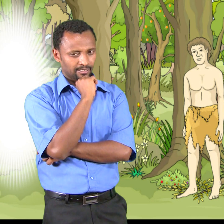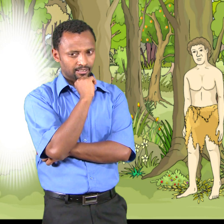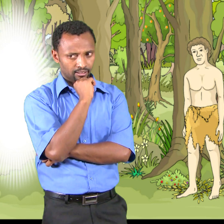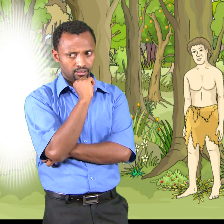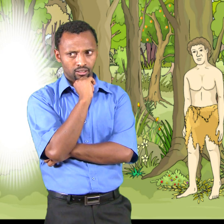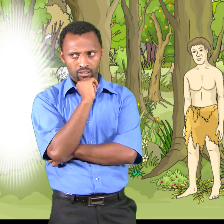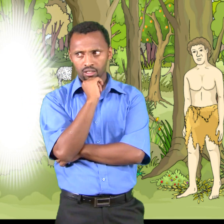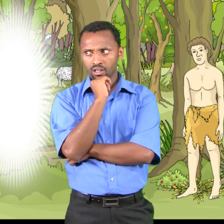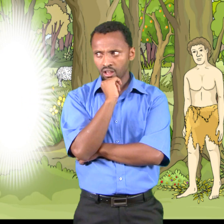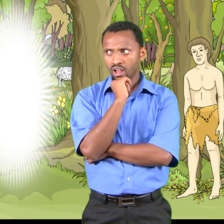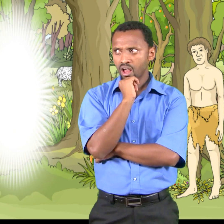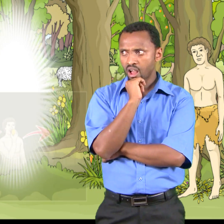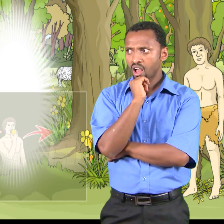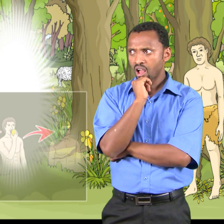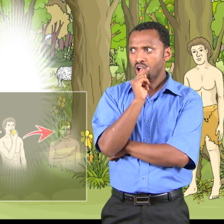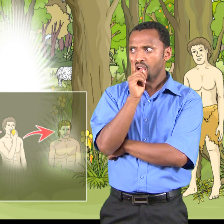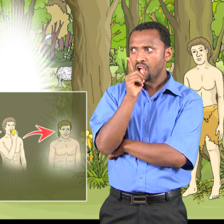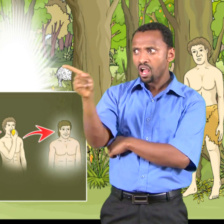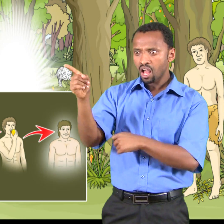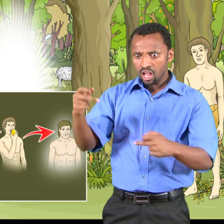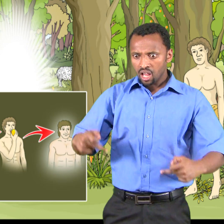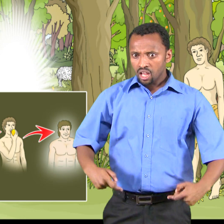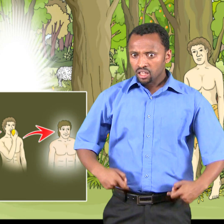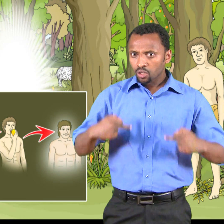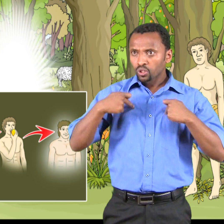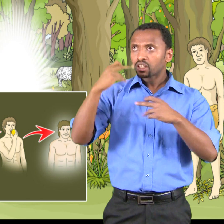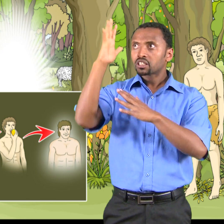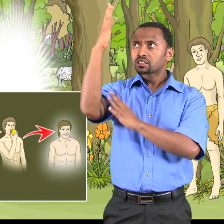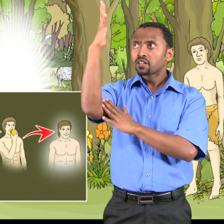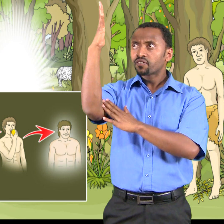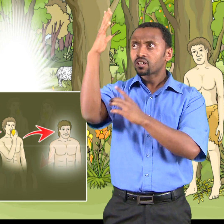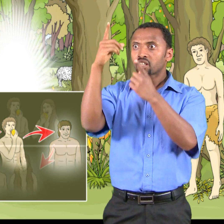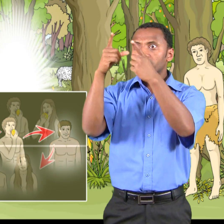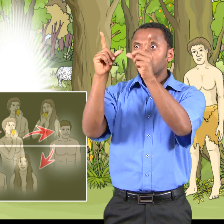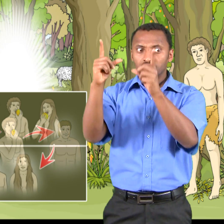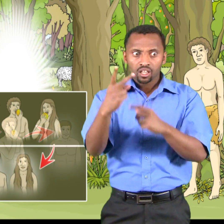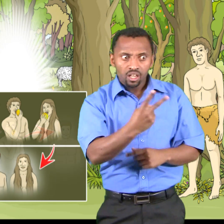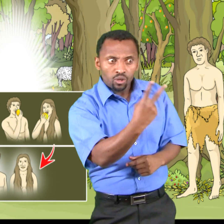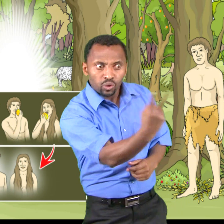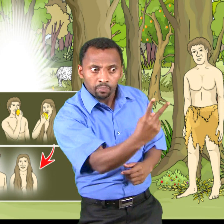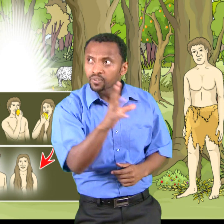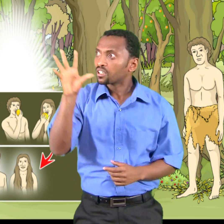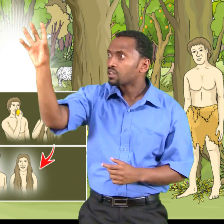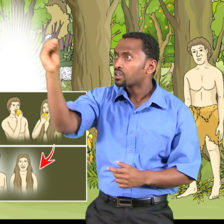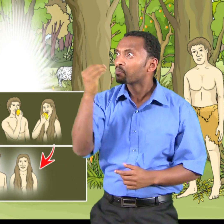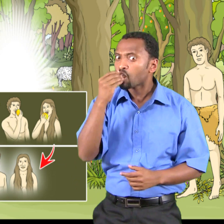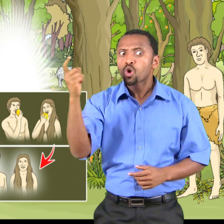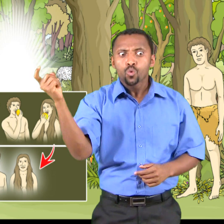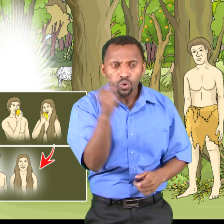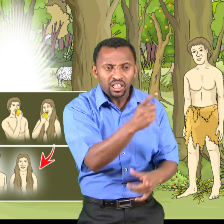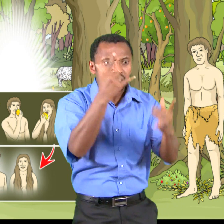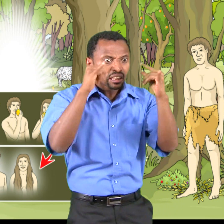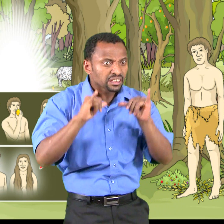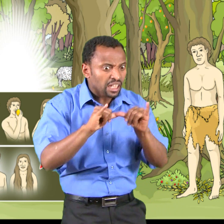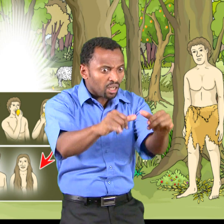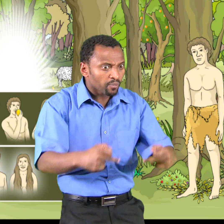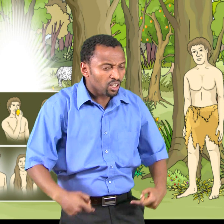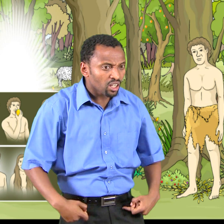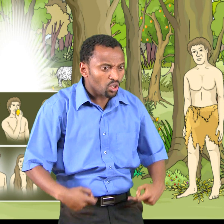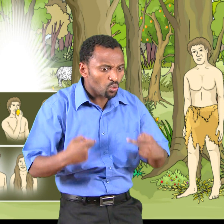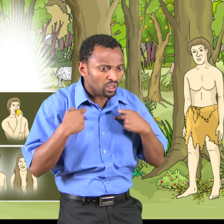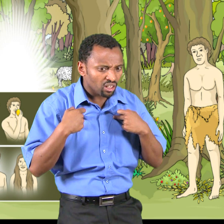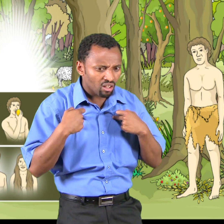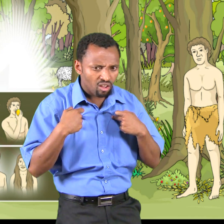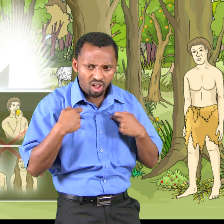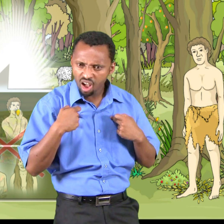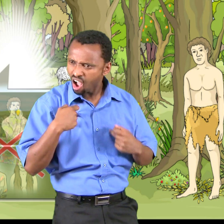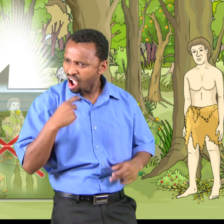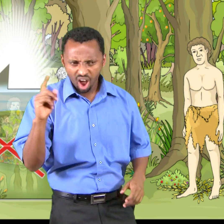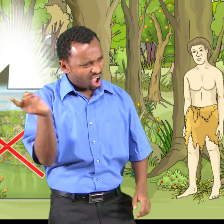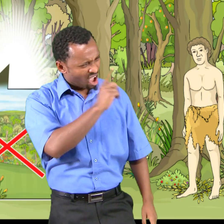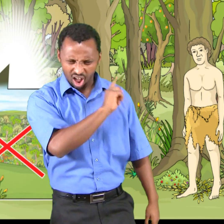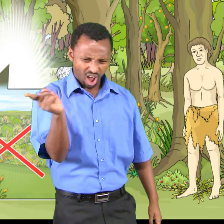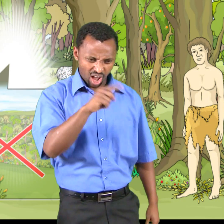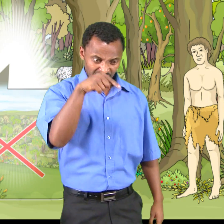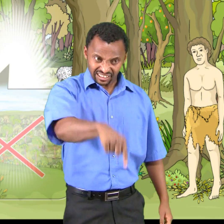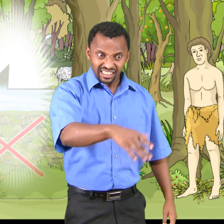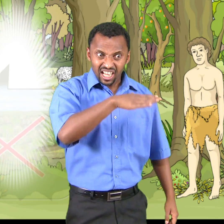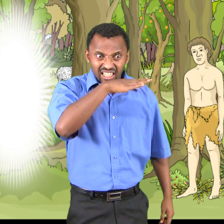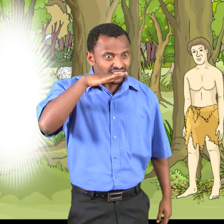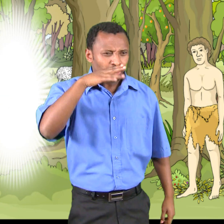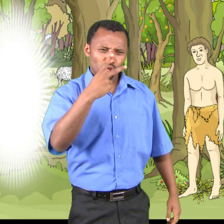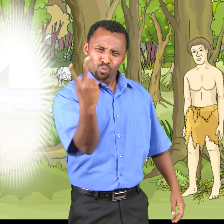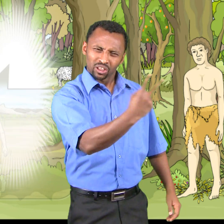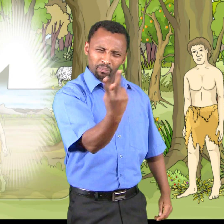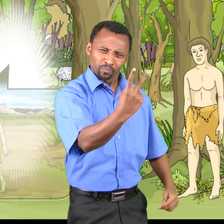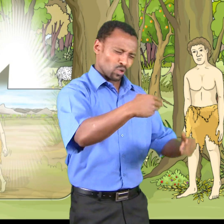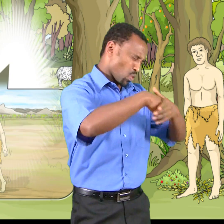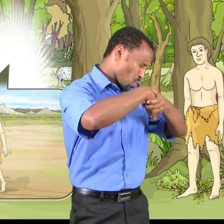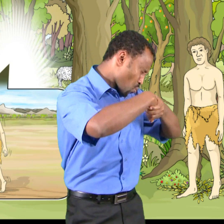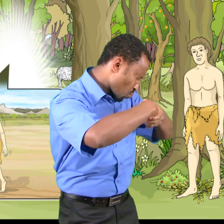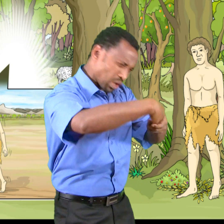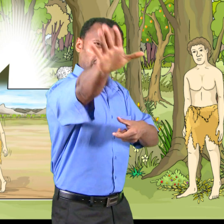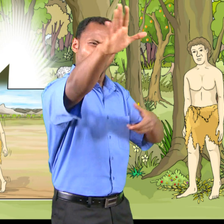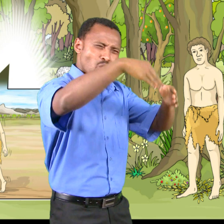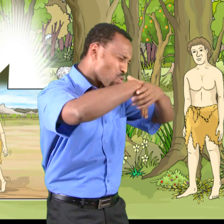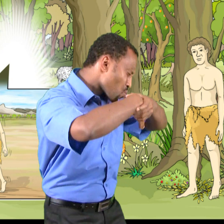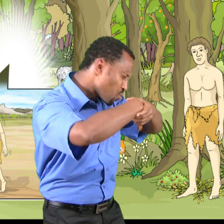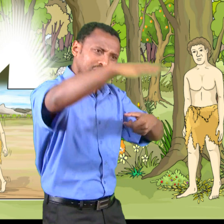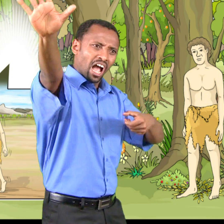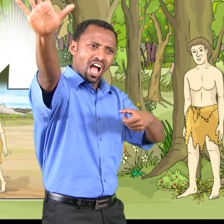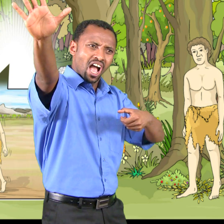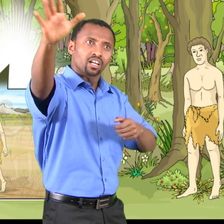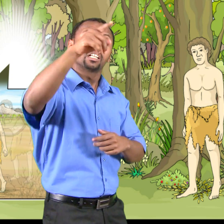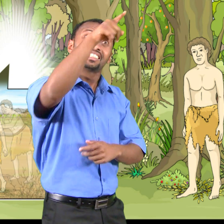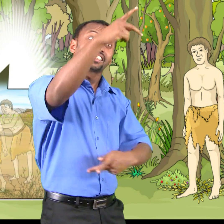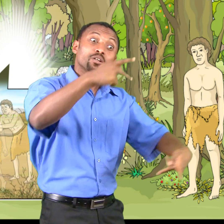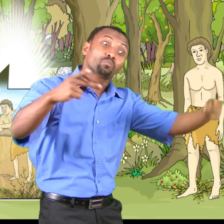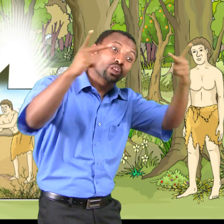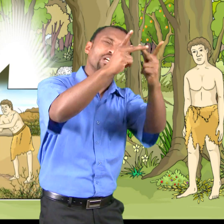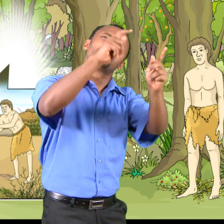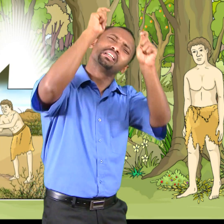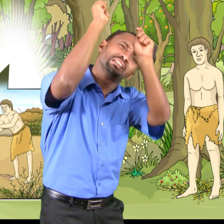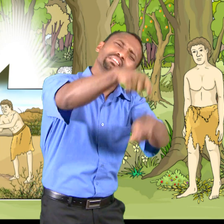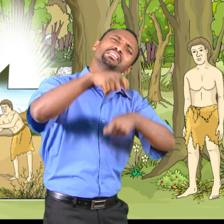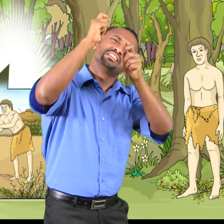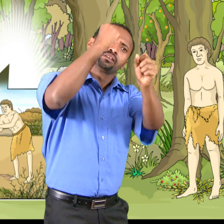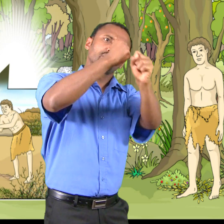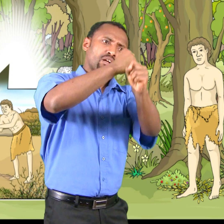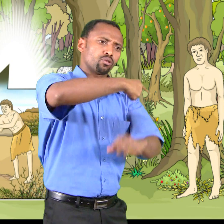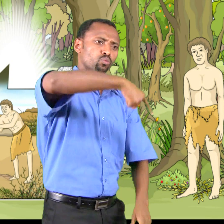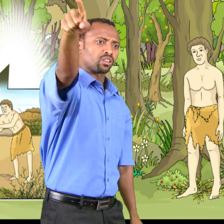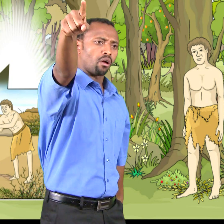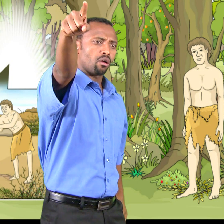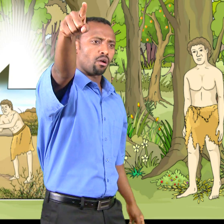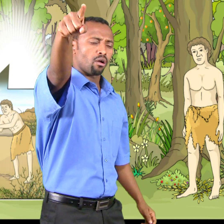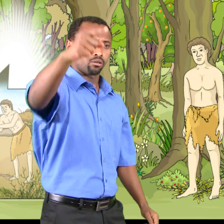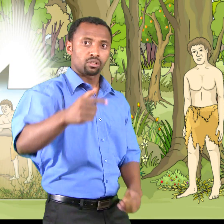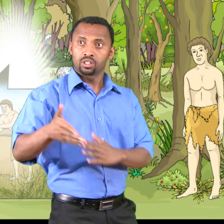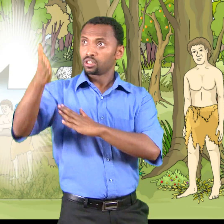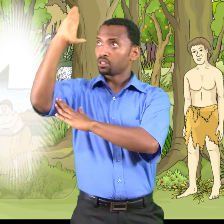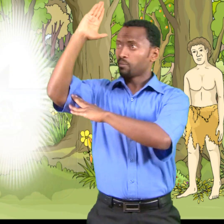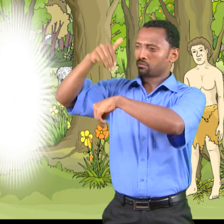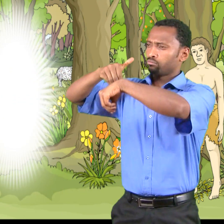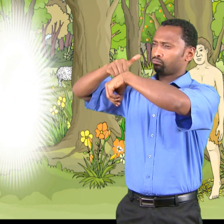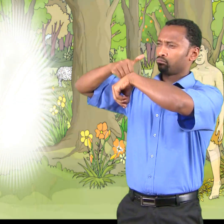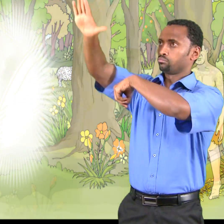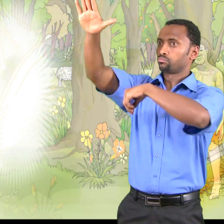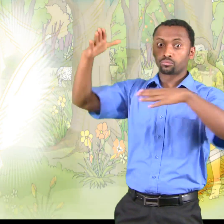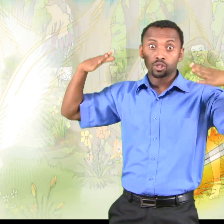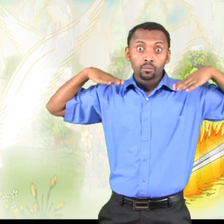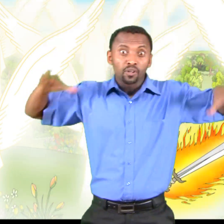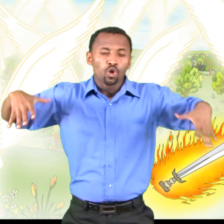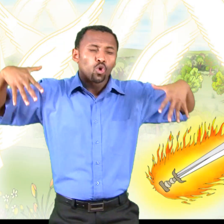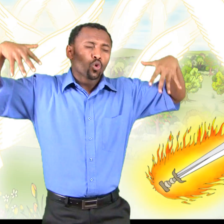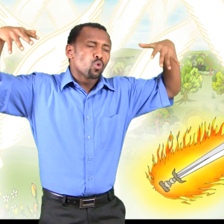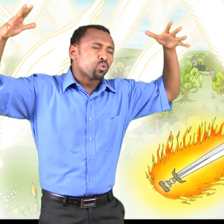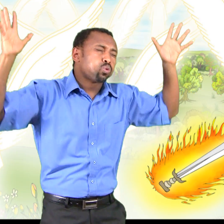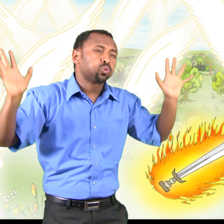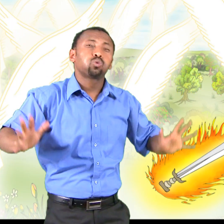Then the LORD God said, “Behold, the man has become like one of Us, knowing good and evil. And now, lest he reach out his hand and take also from the tree of life, and eat, and live forever...” Therefore the LORD God banished him from the Garden of Eden to work the ground from which he had been taken.